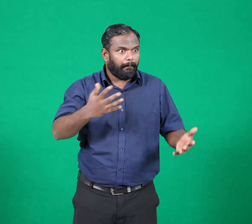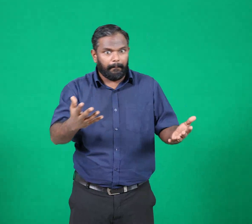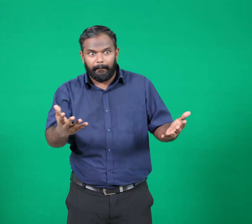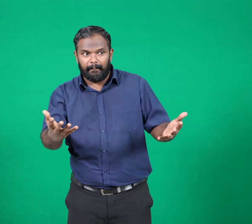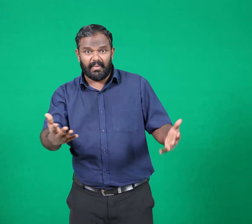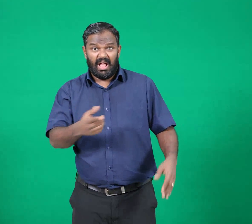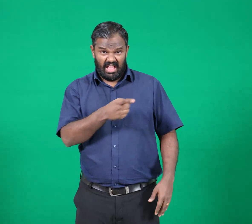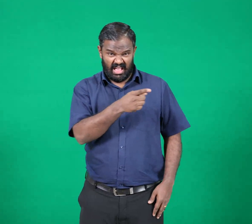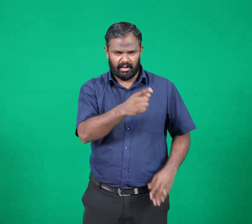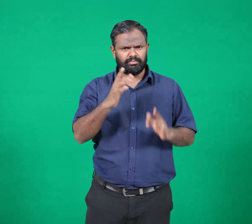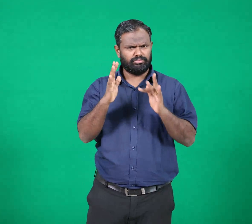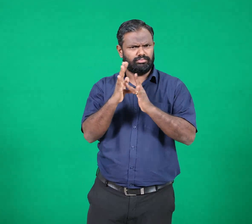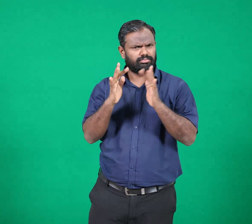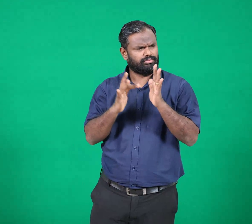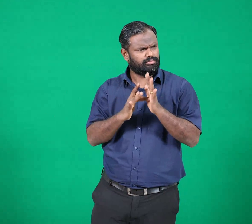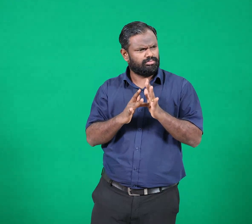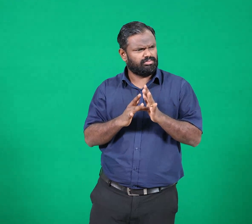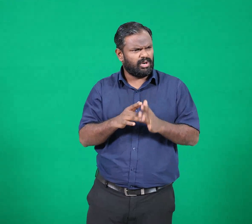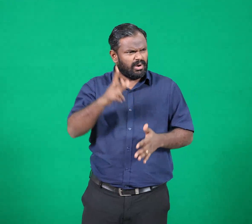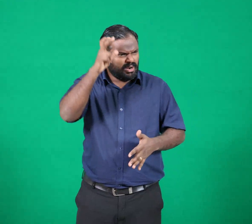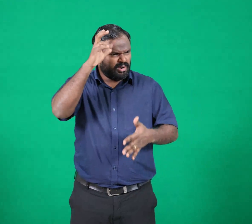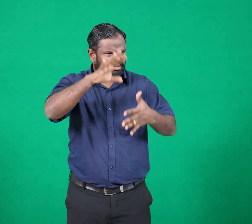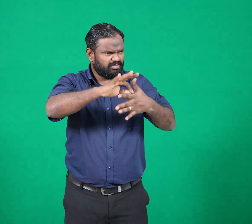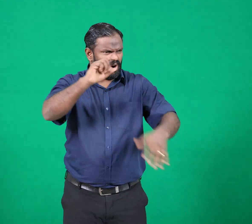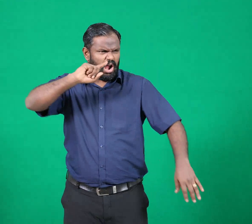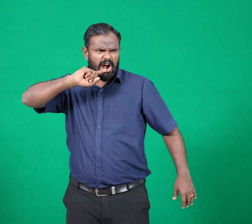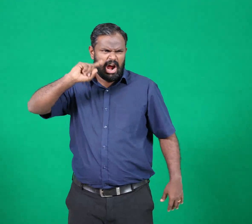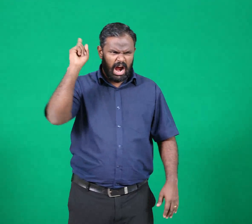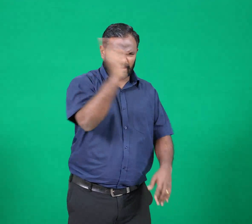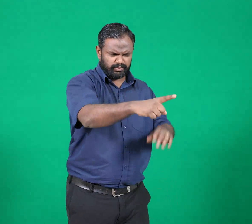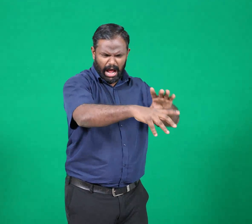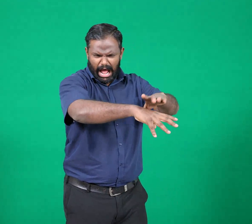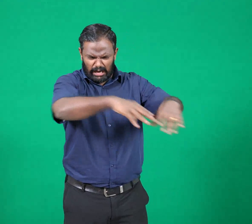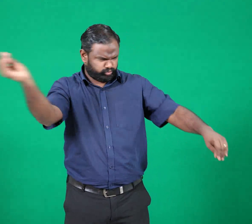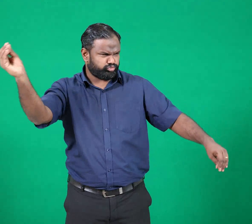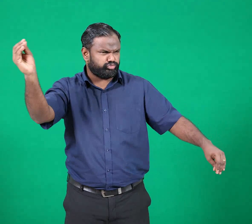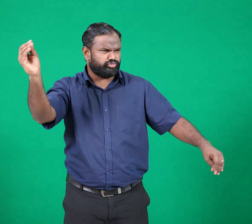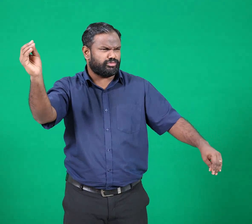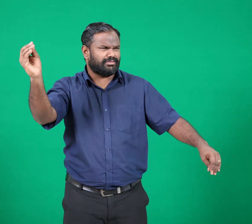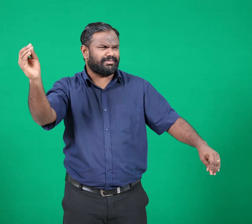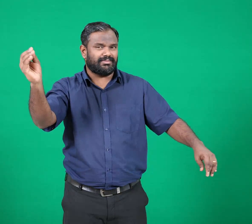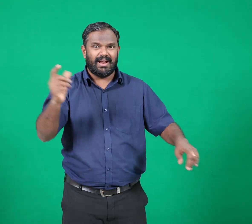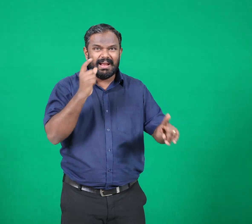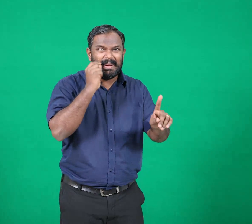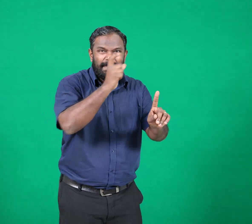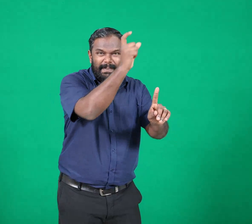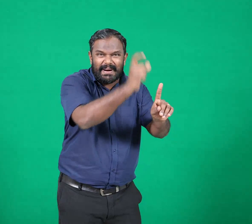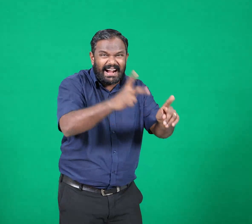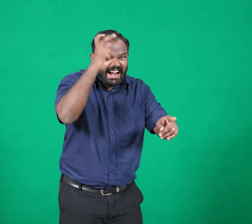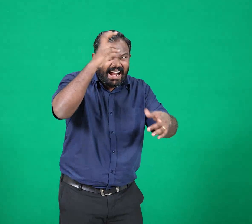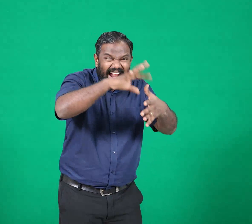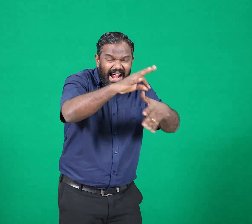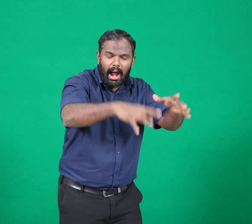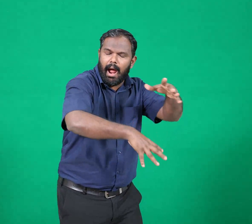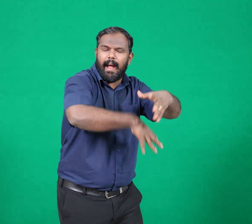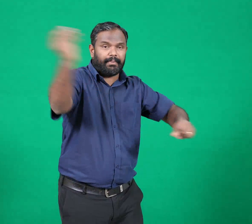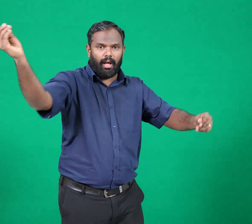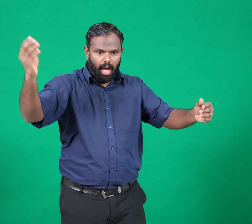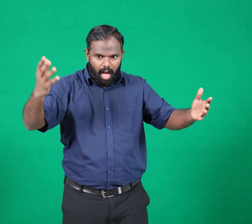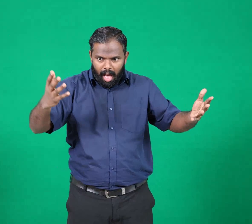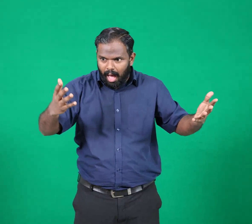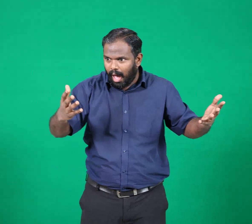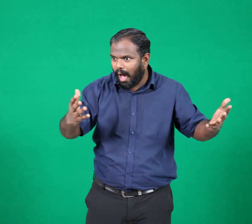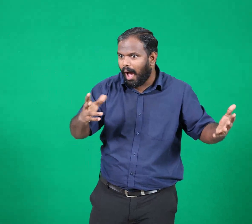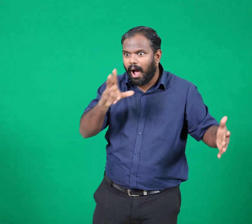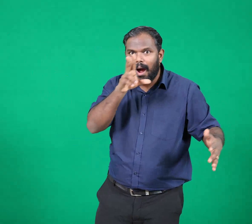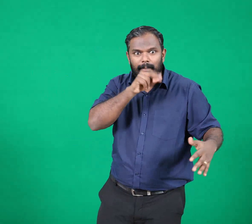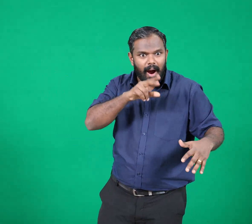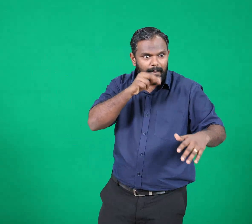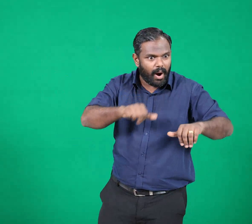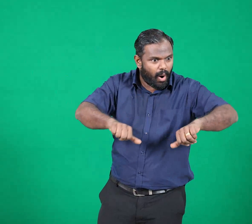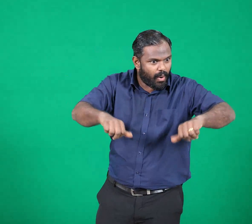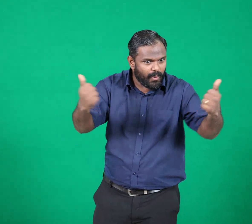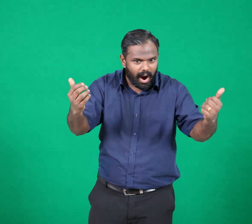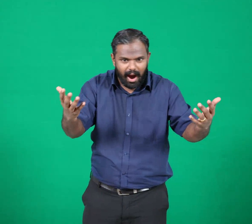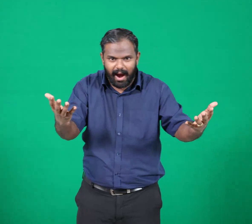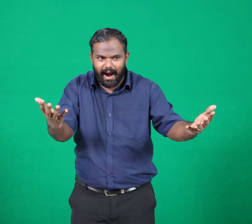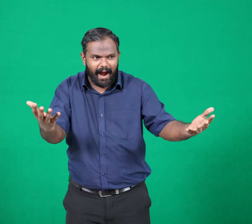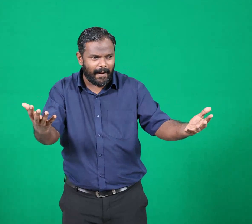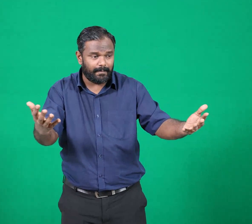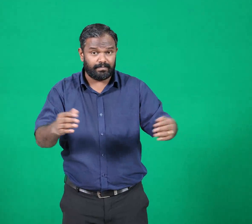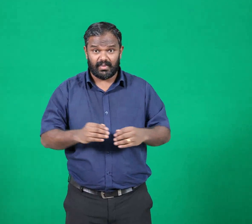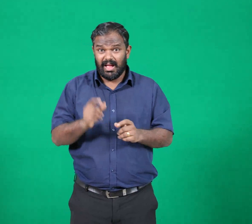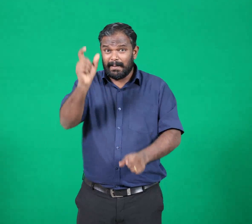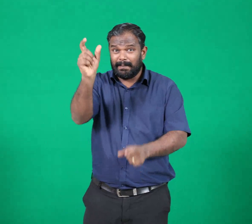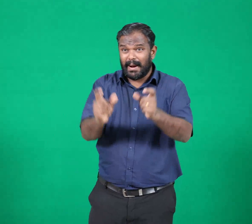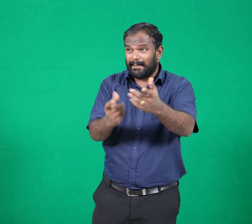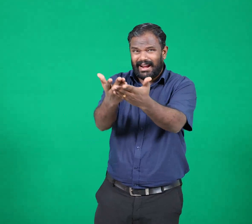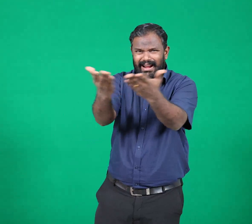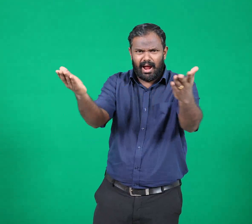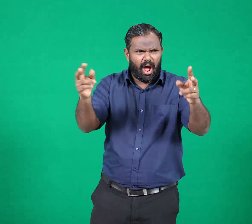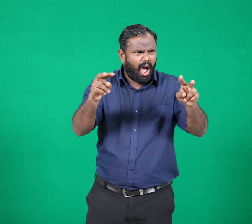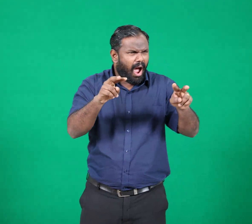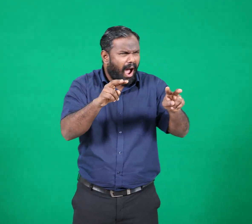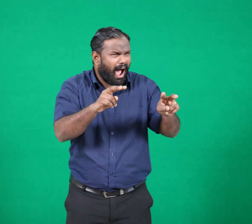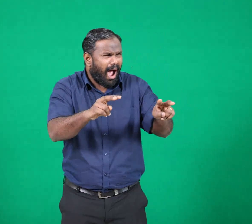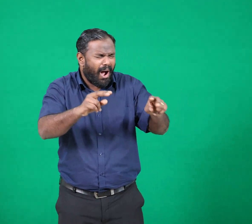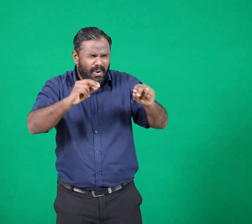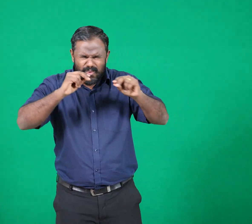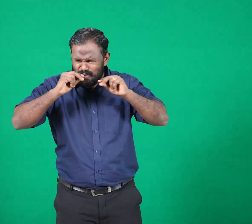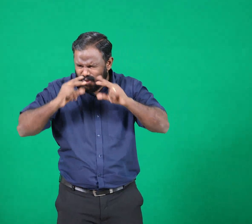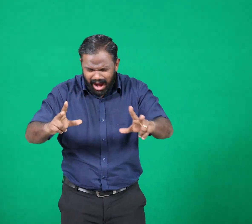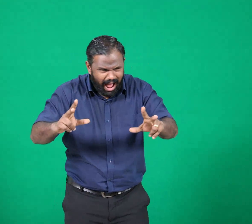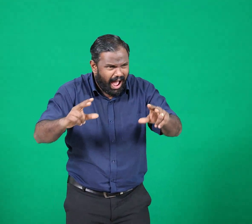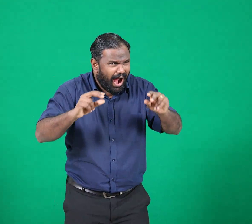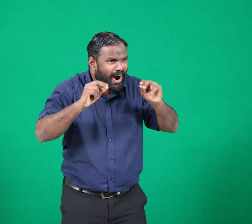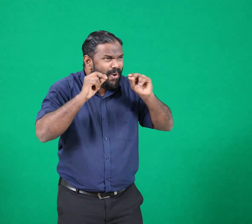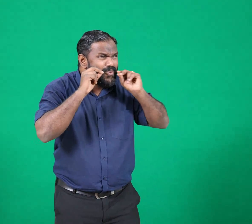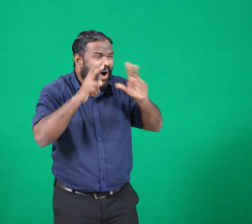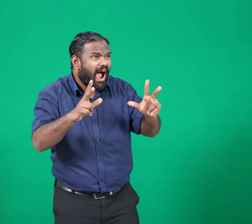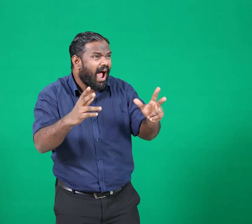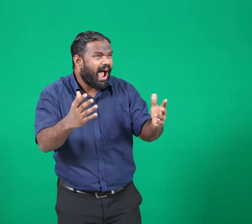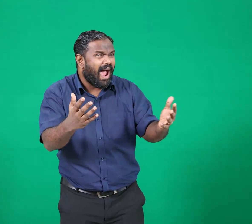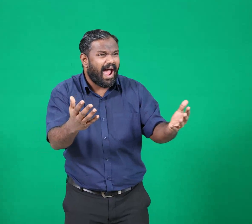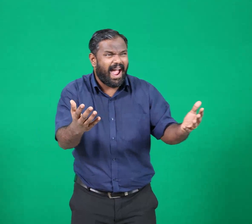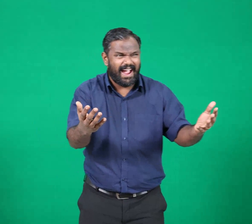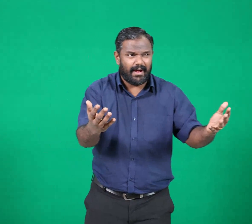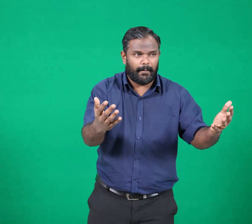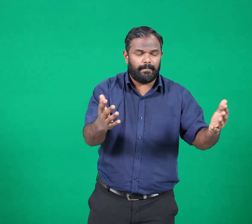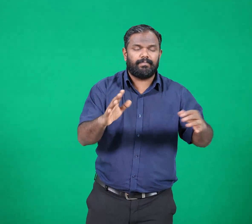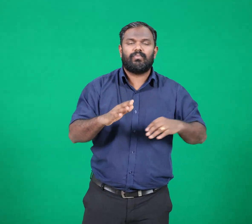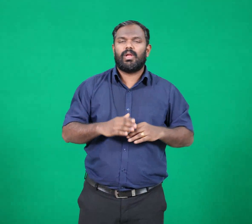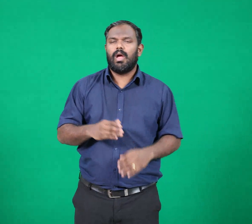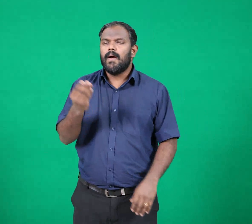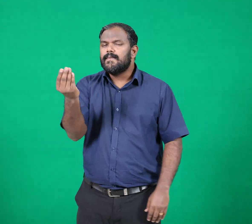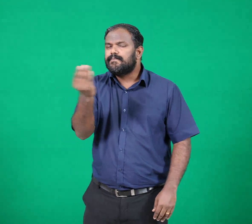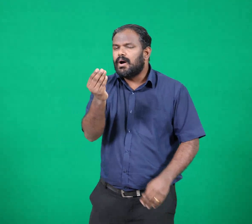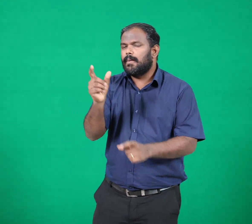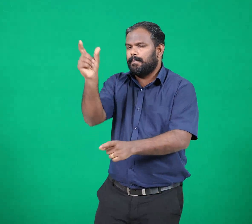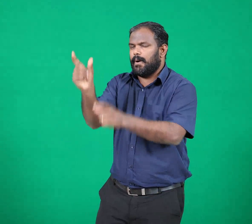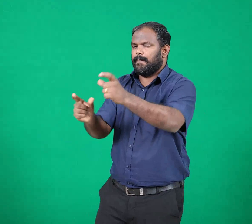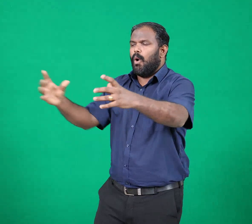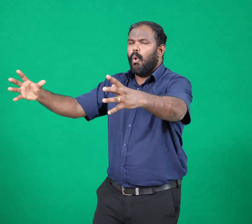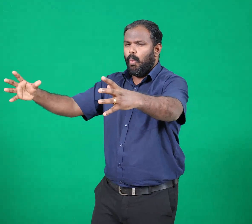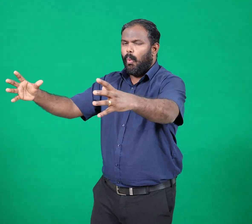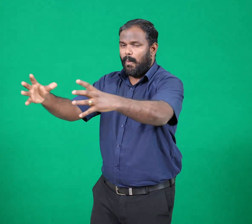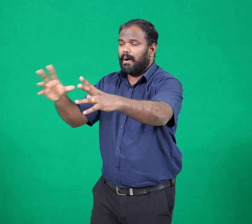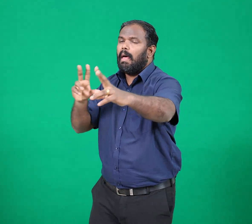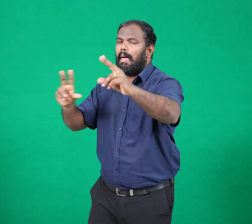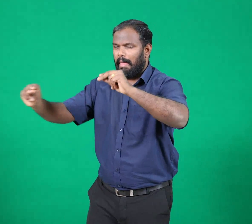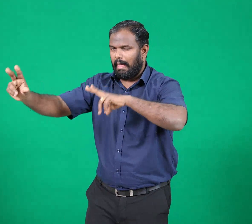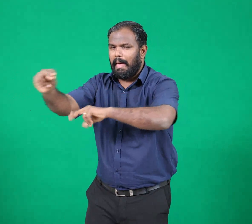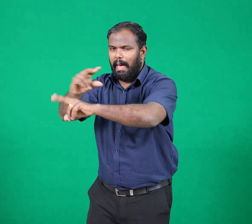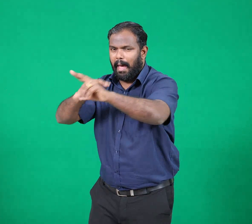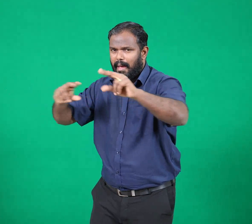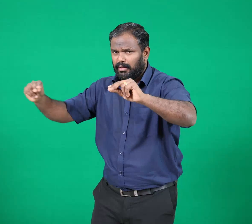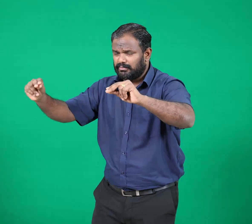And when the demon was gone, the man who had been mute spoke.